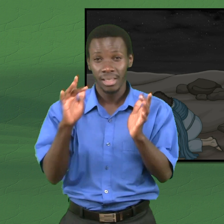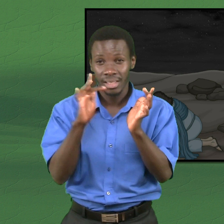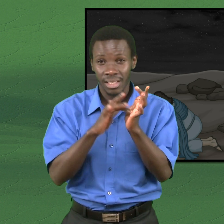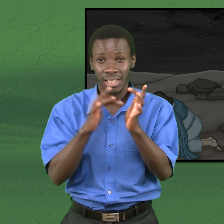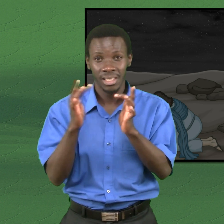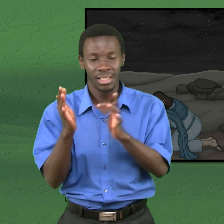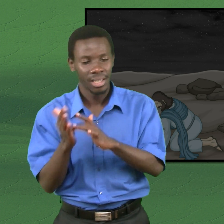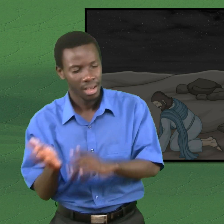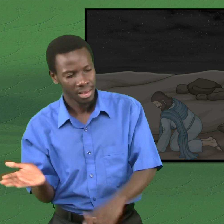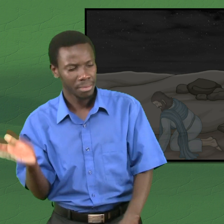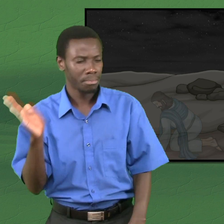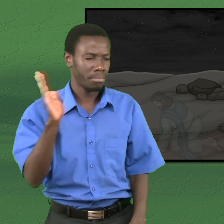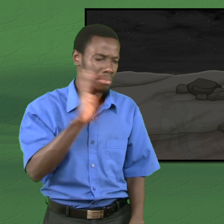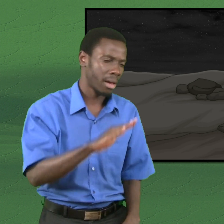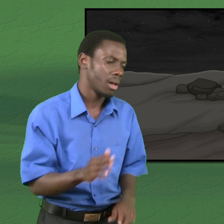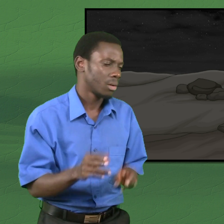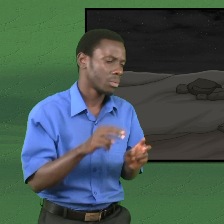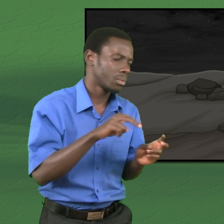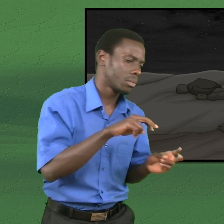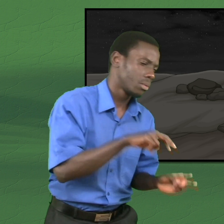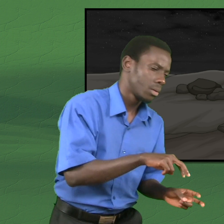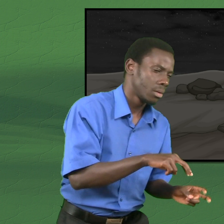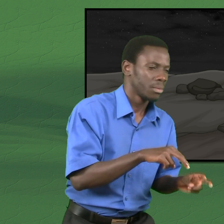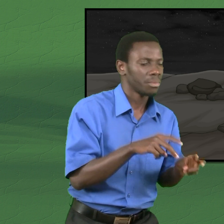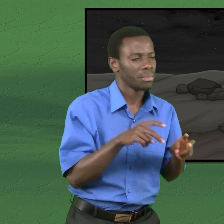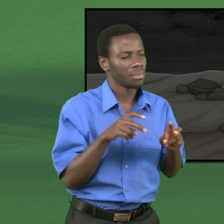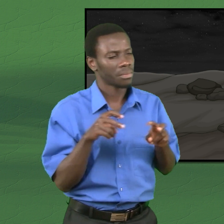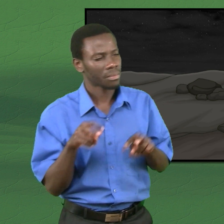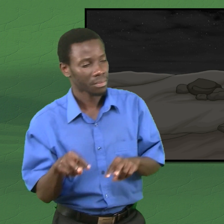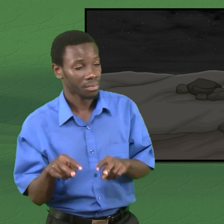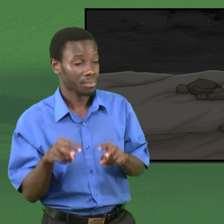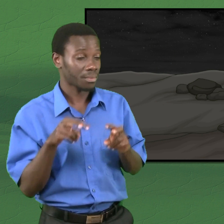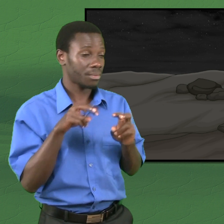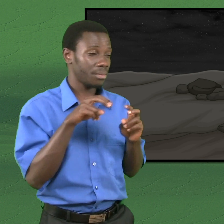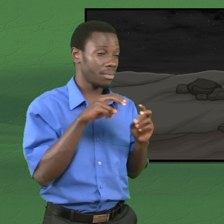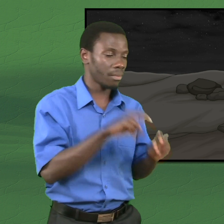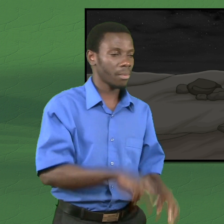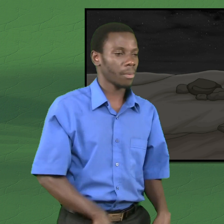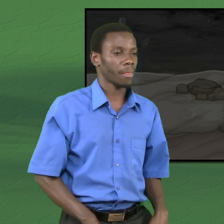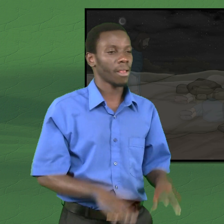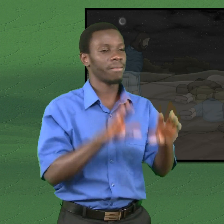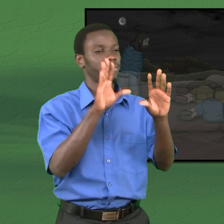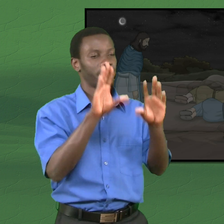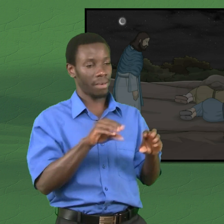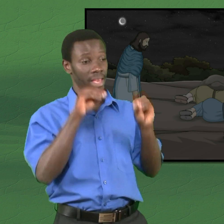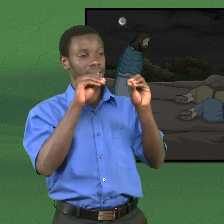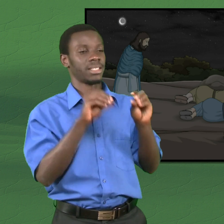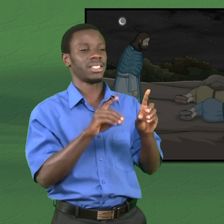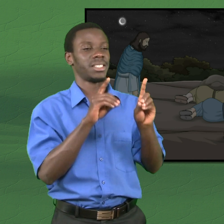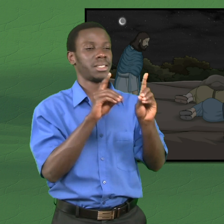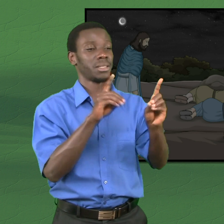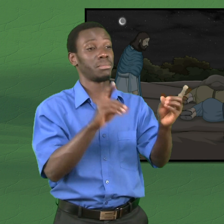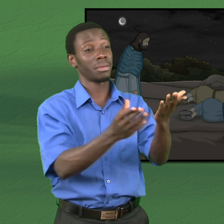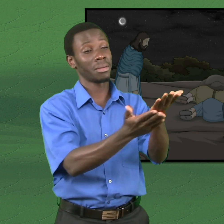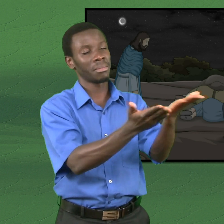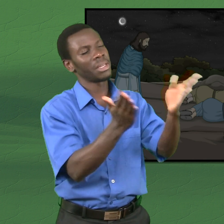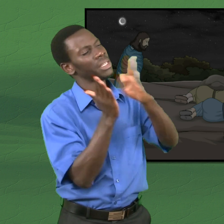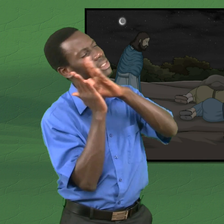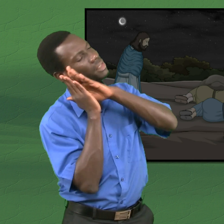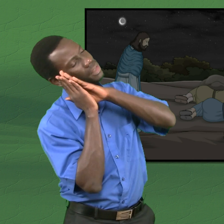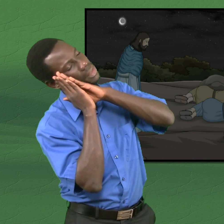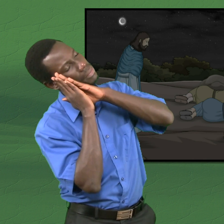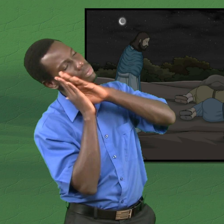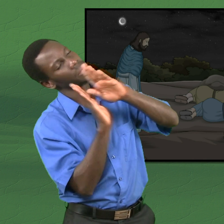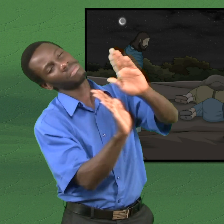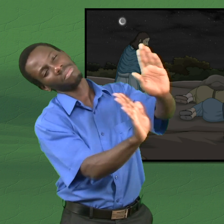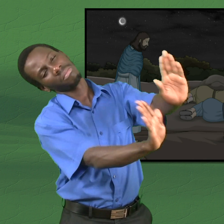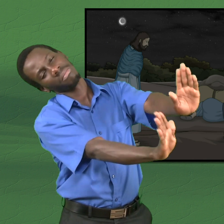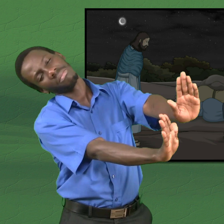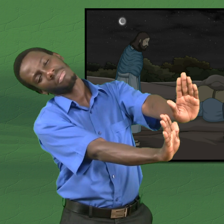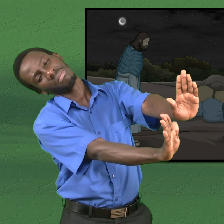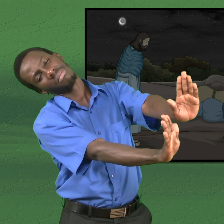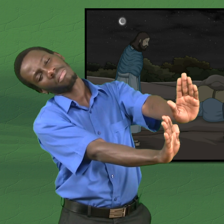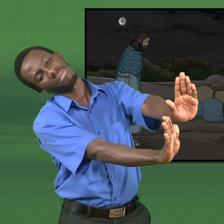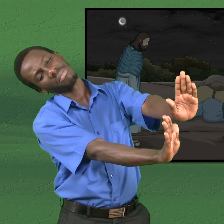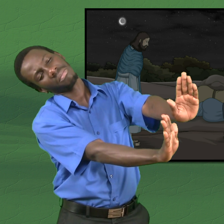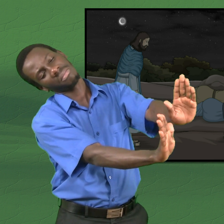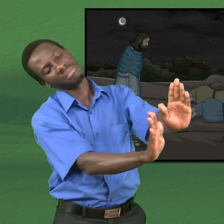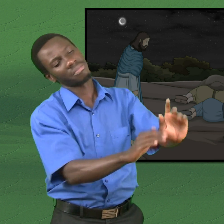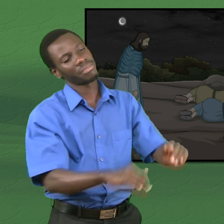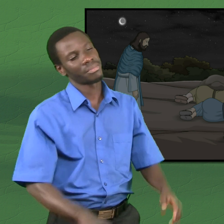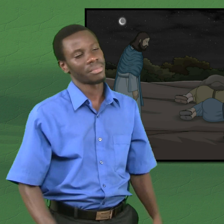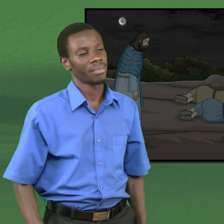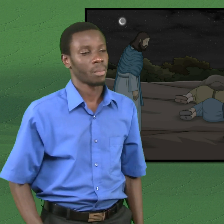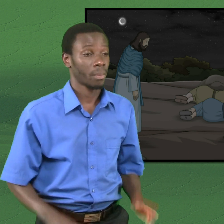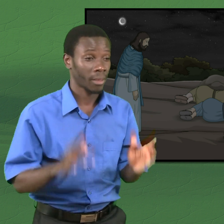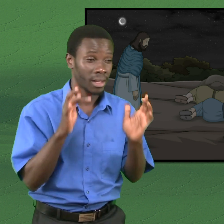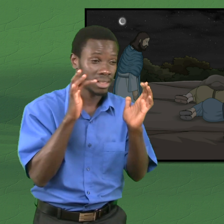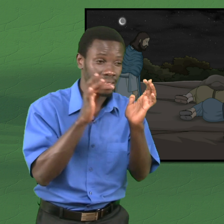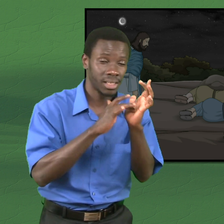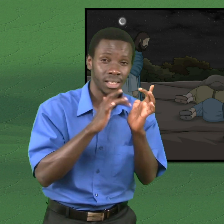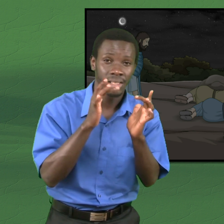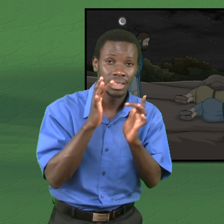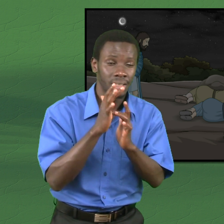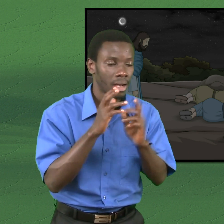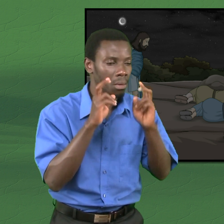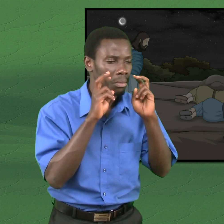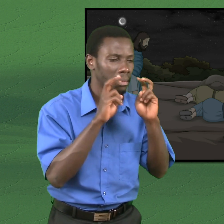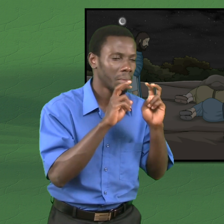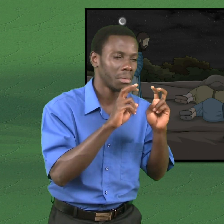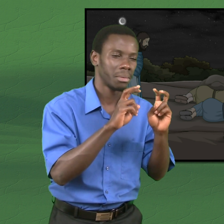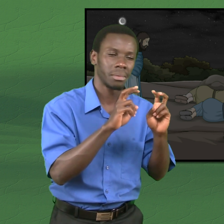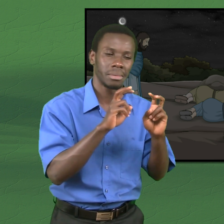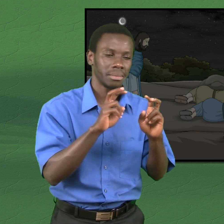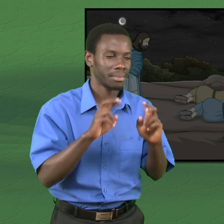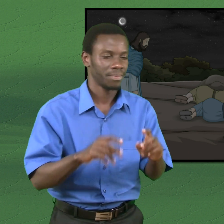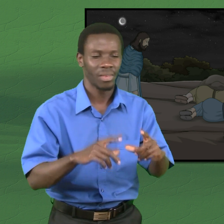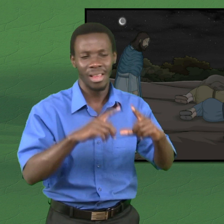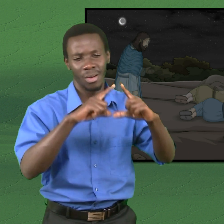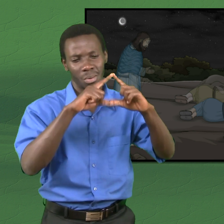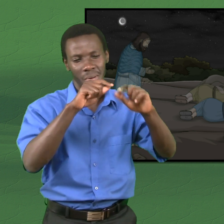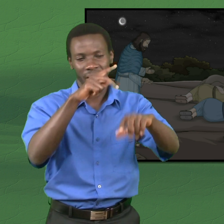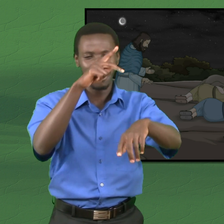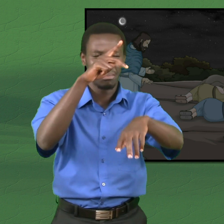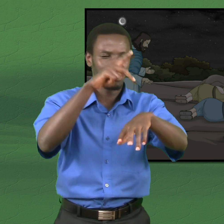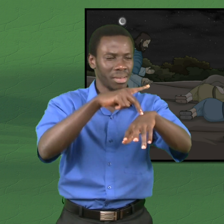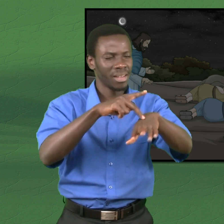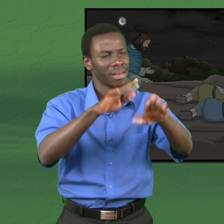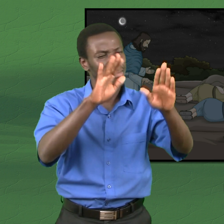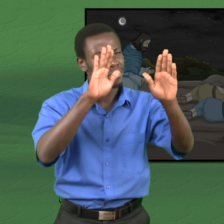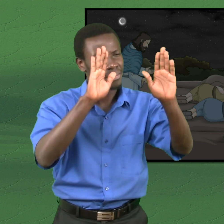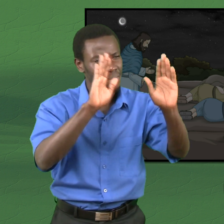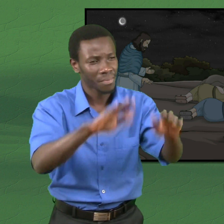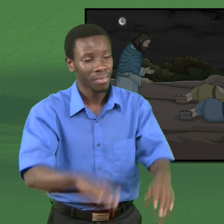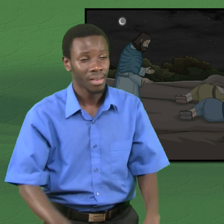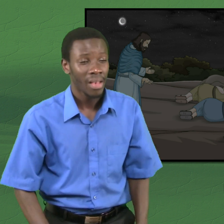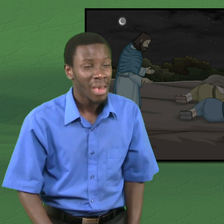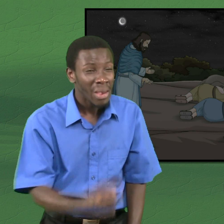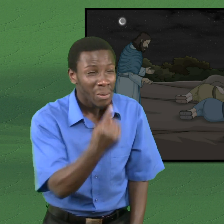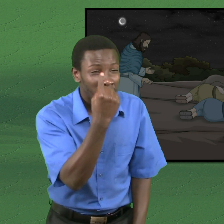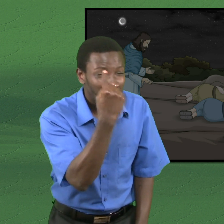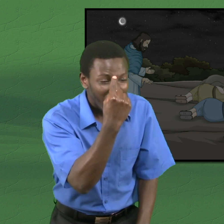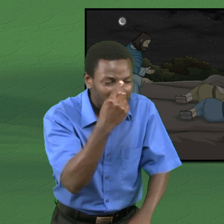Then Jesus returned to the disciples and found them sleeping.